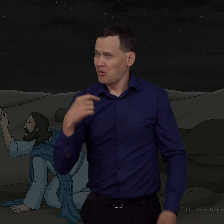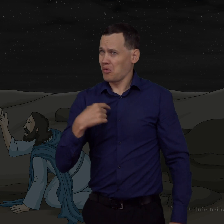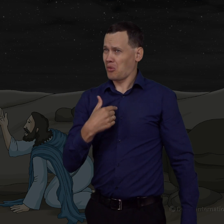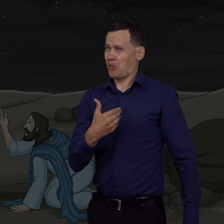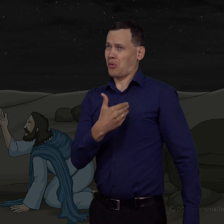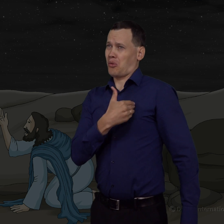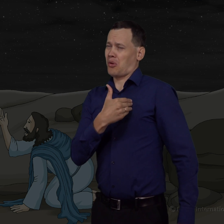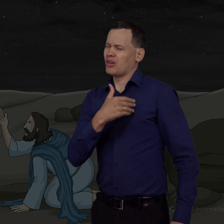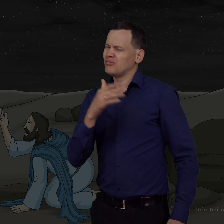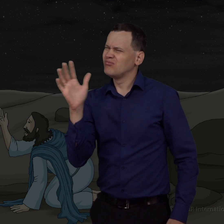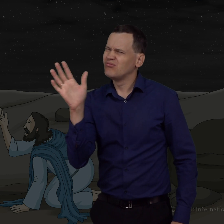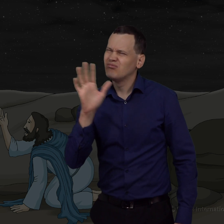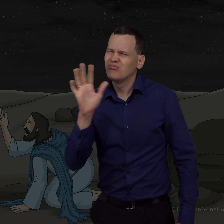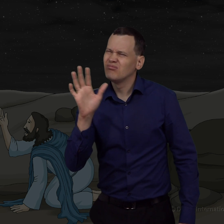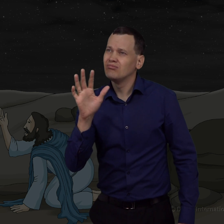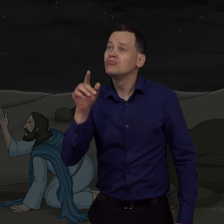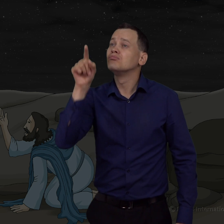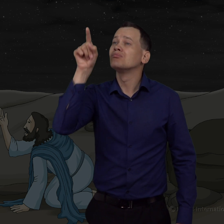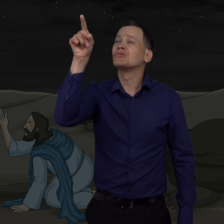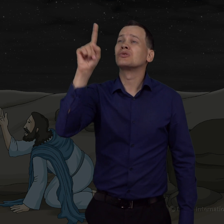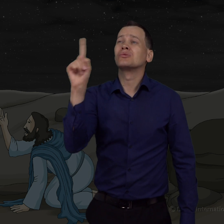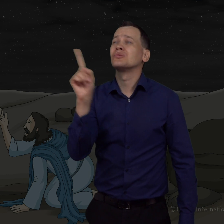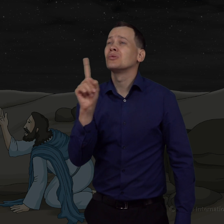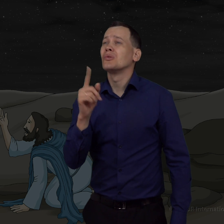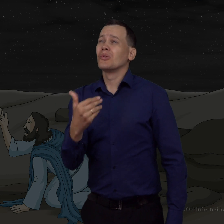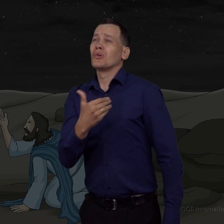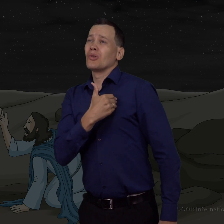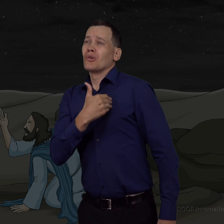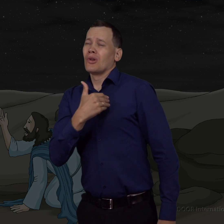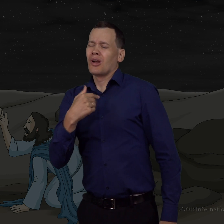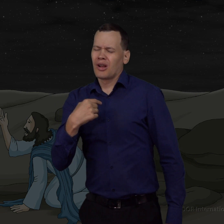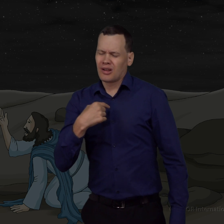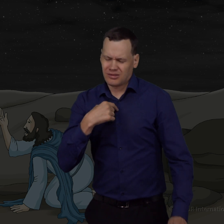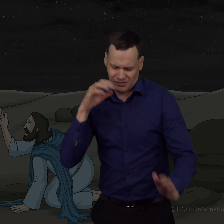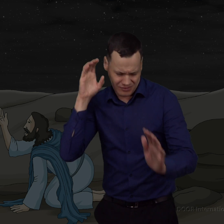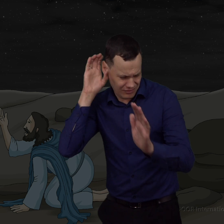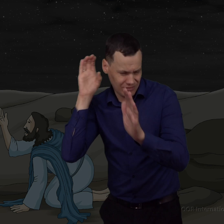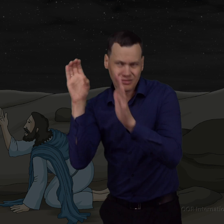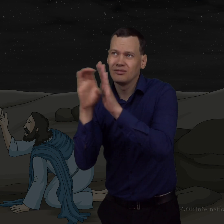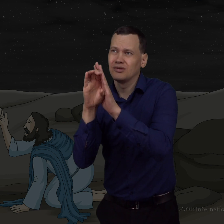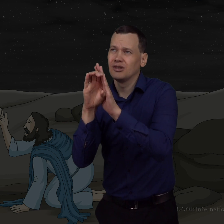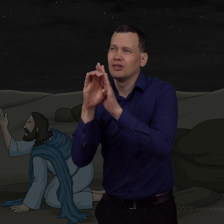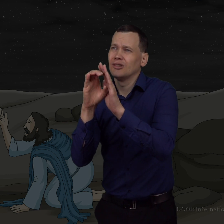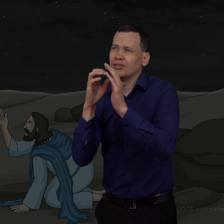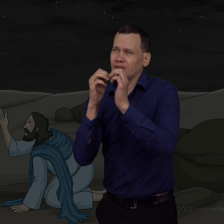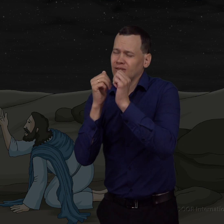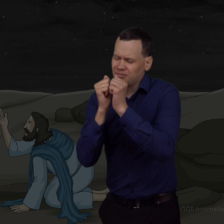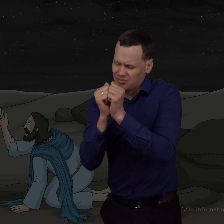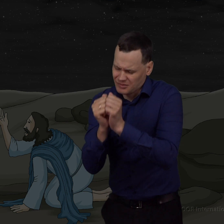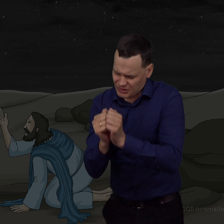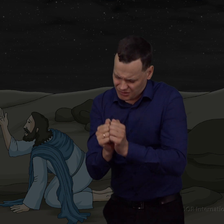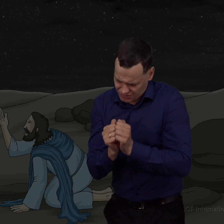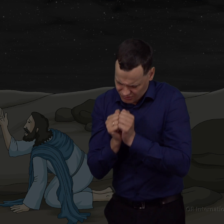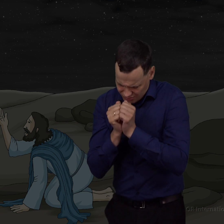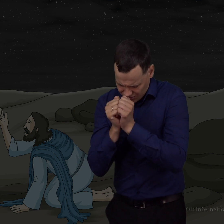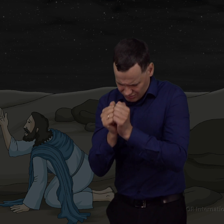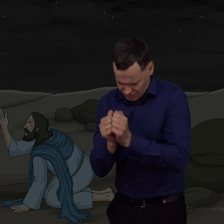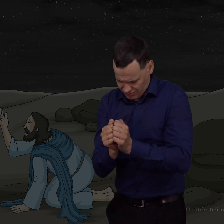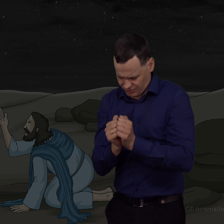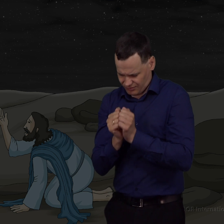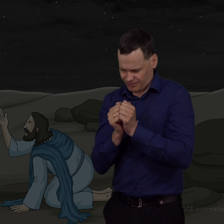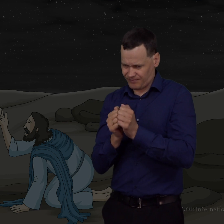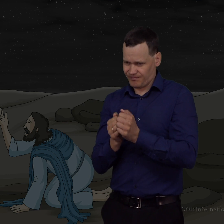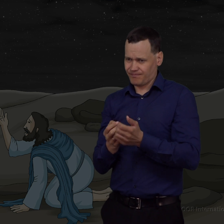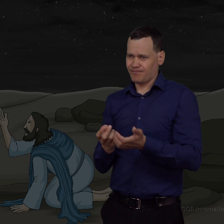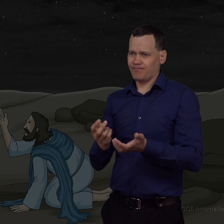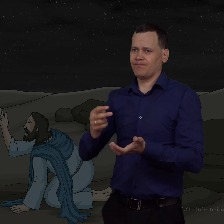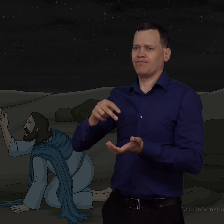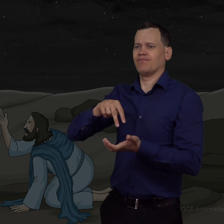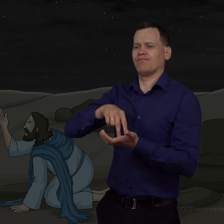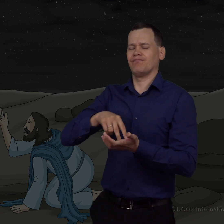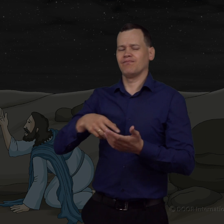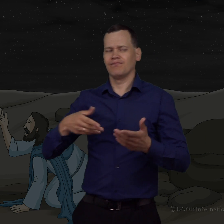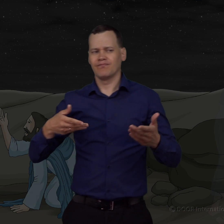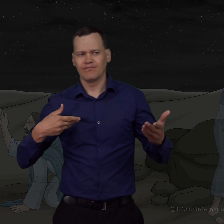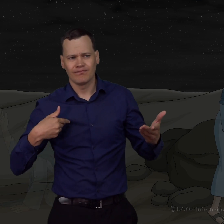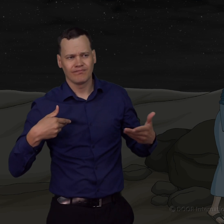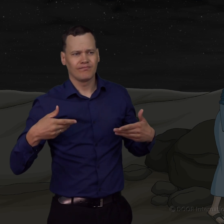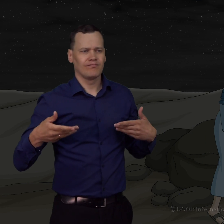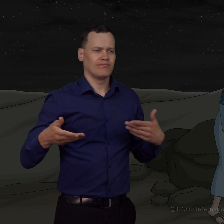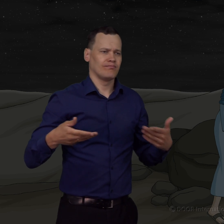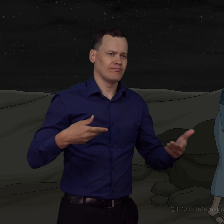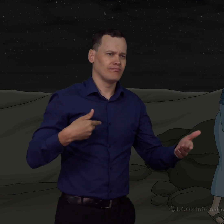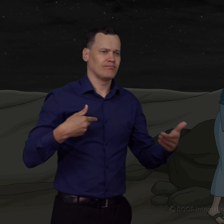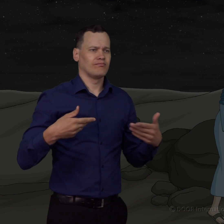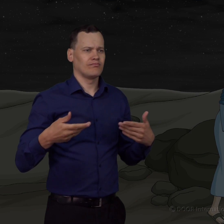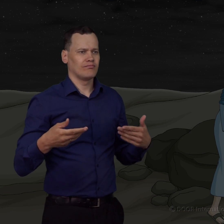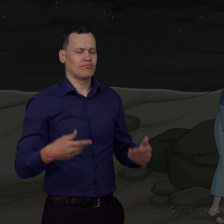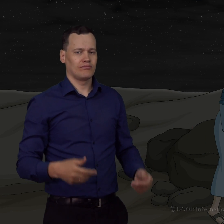Yet not as I will, but as You will.”